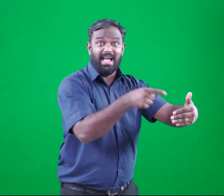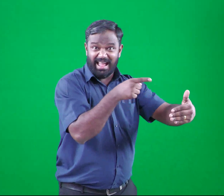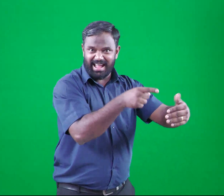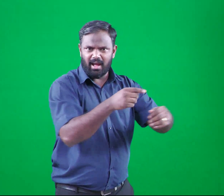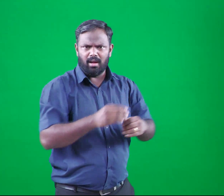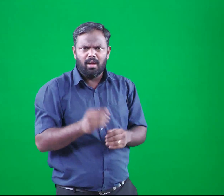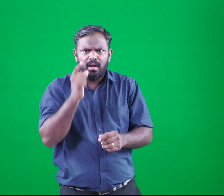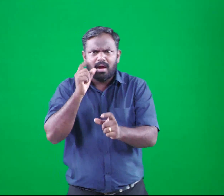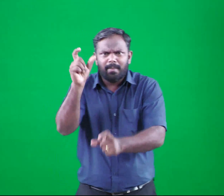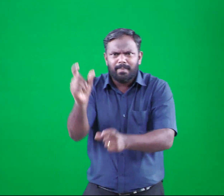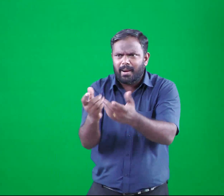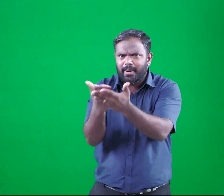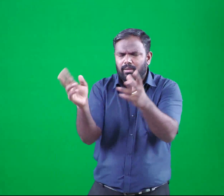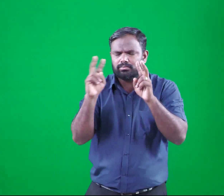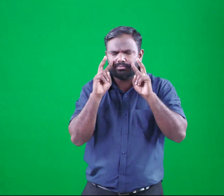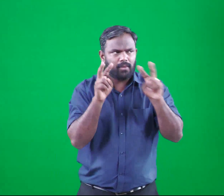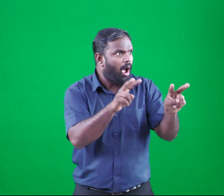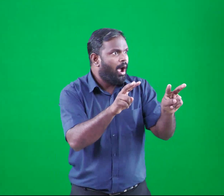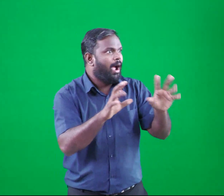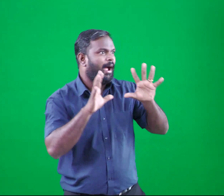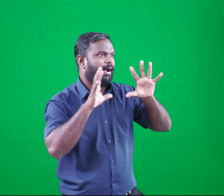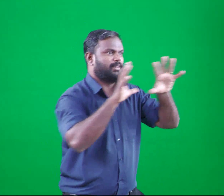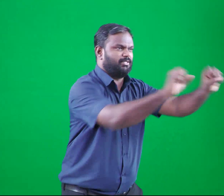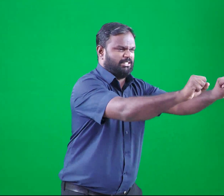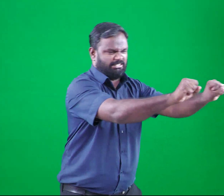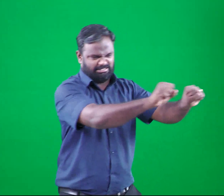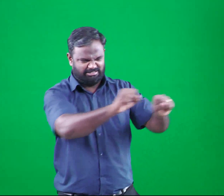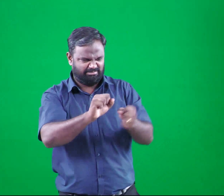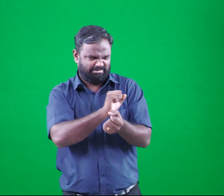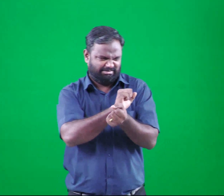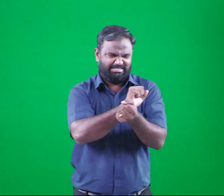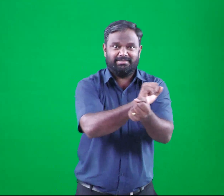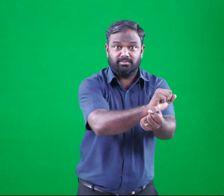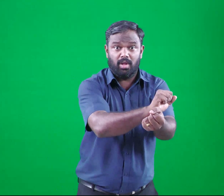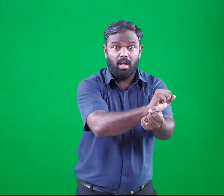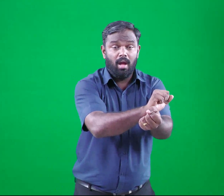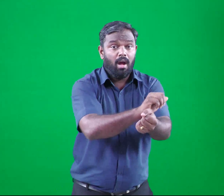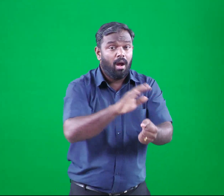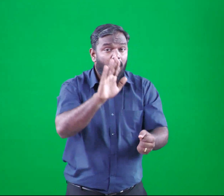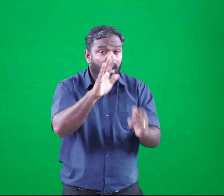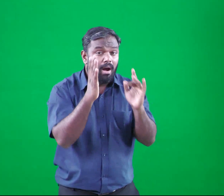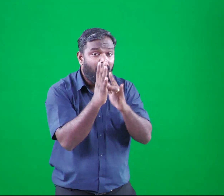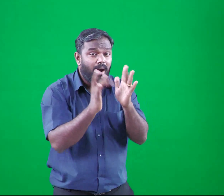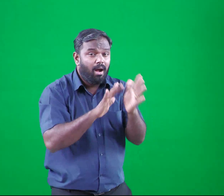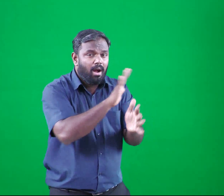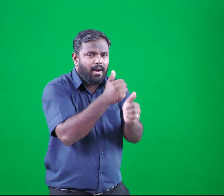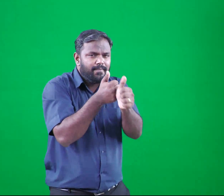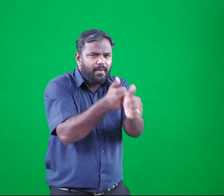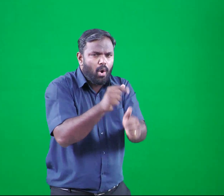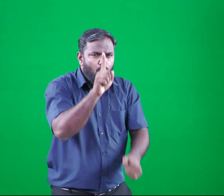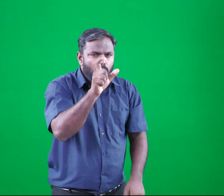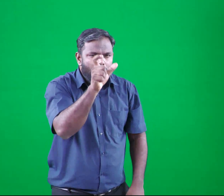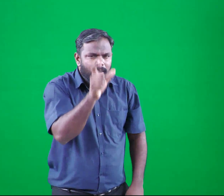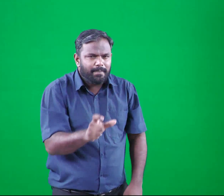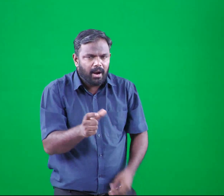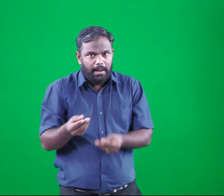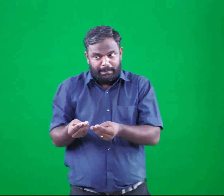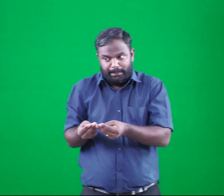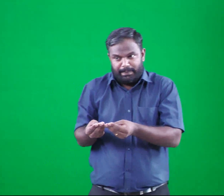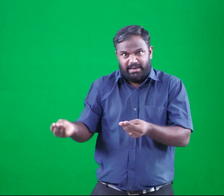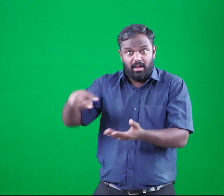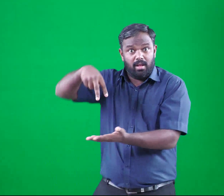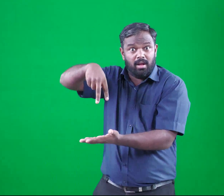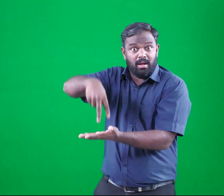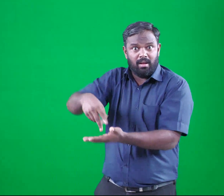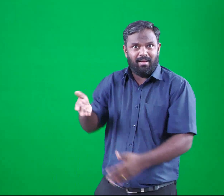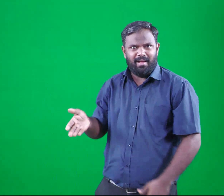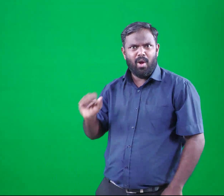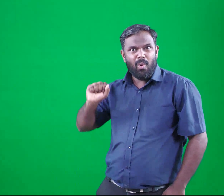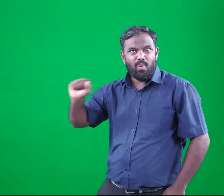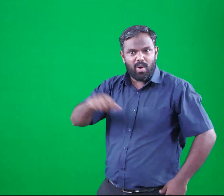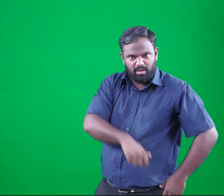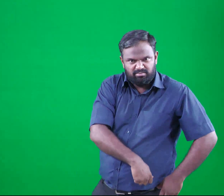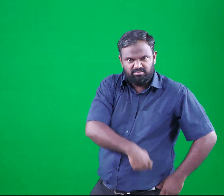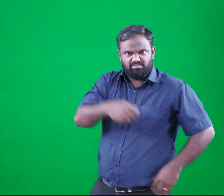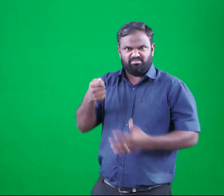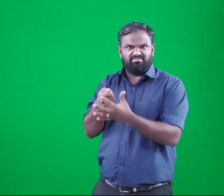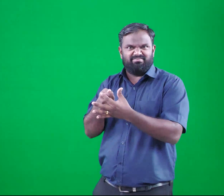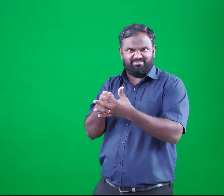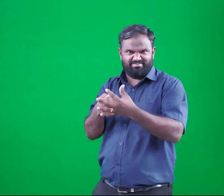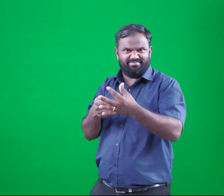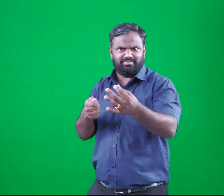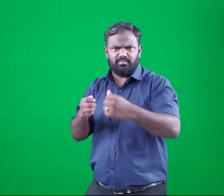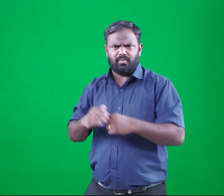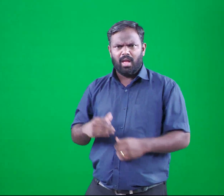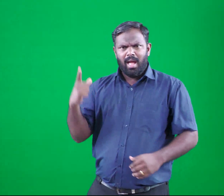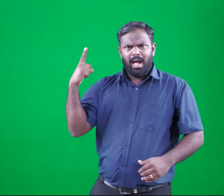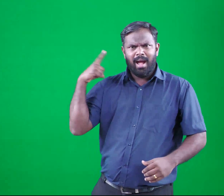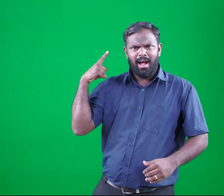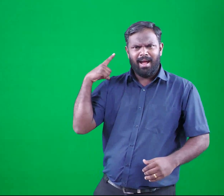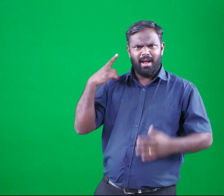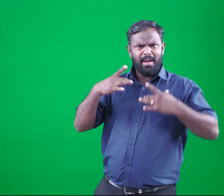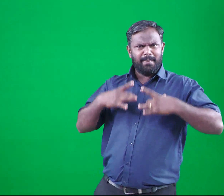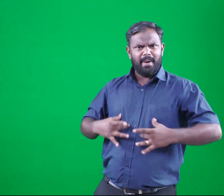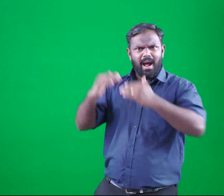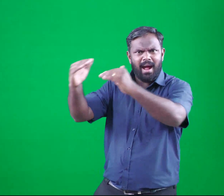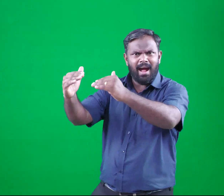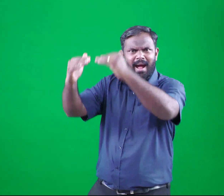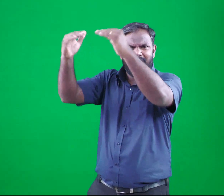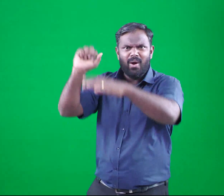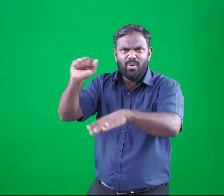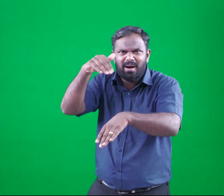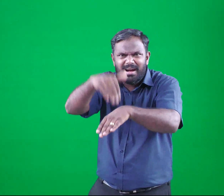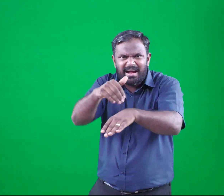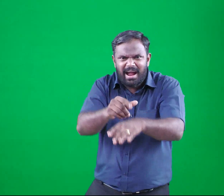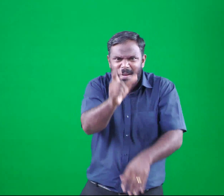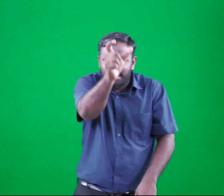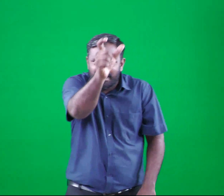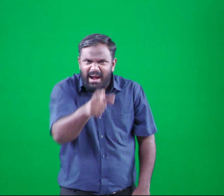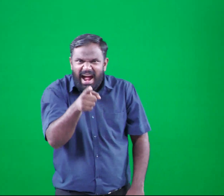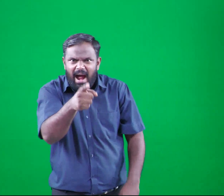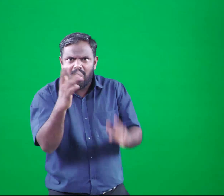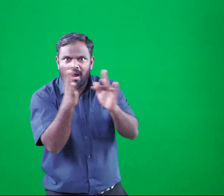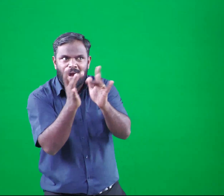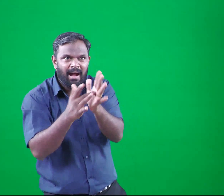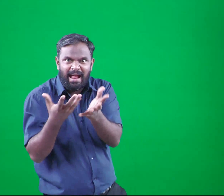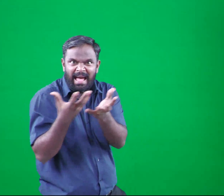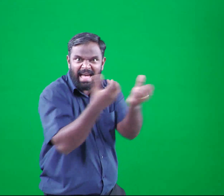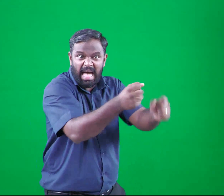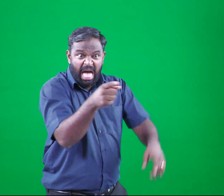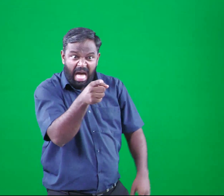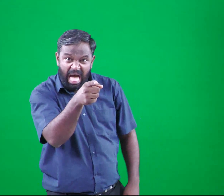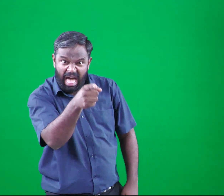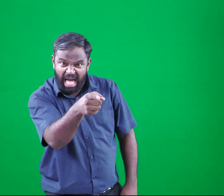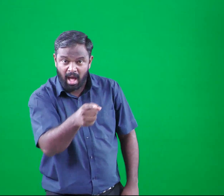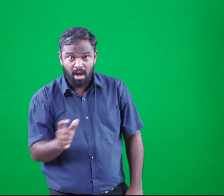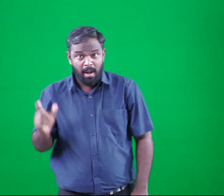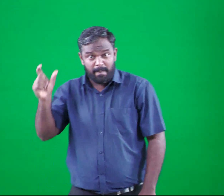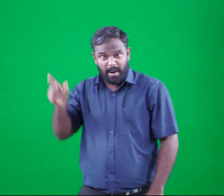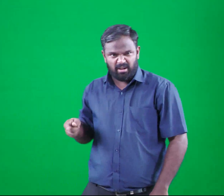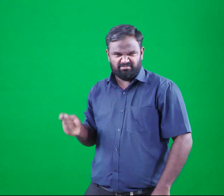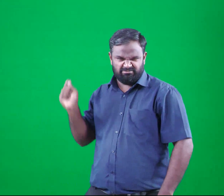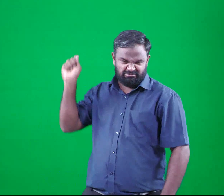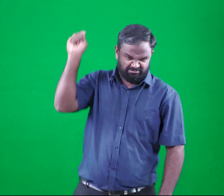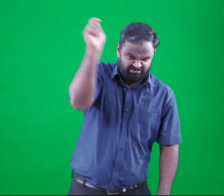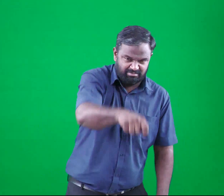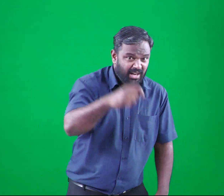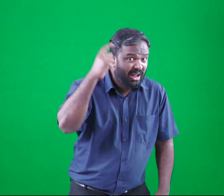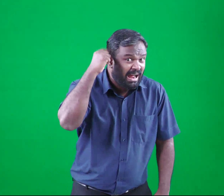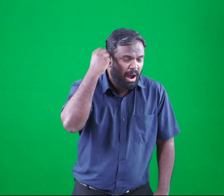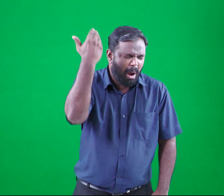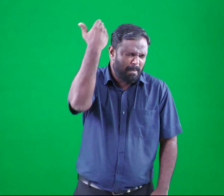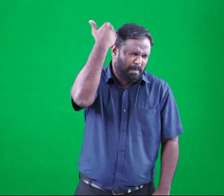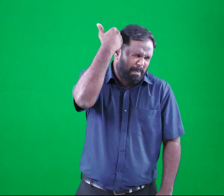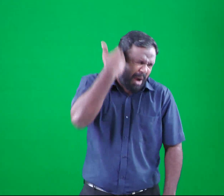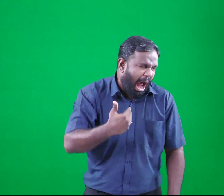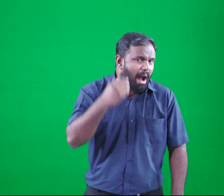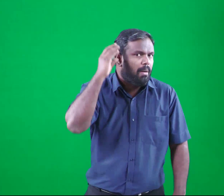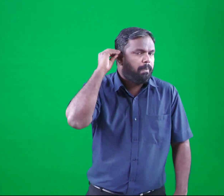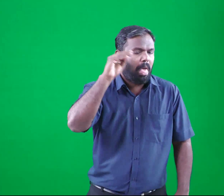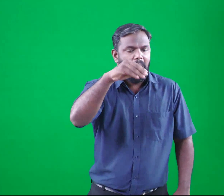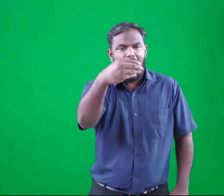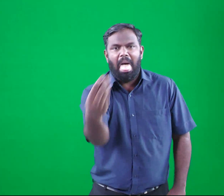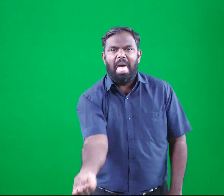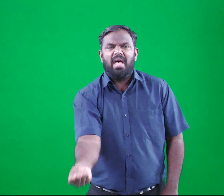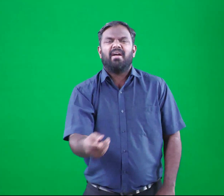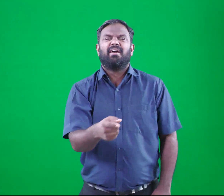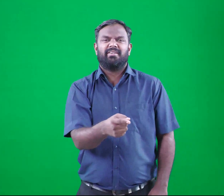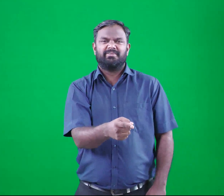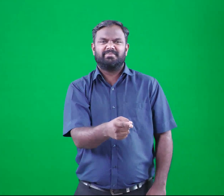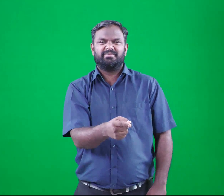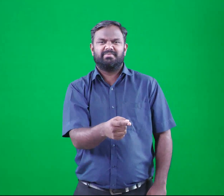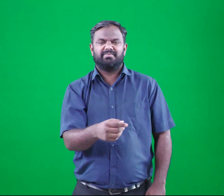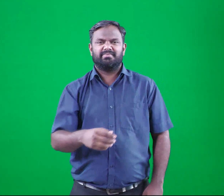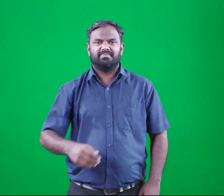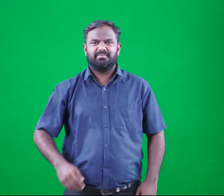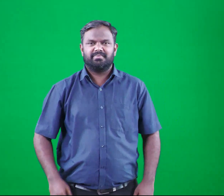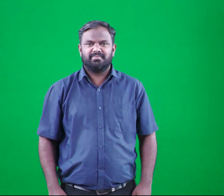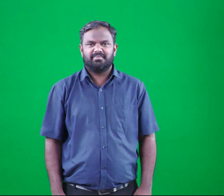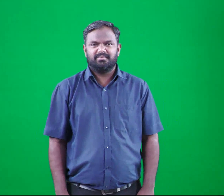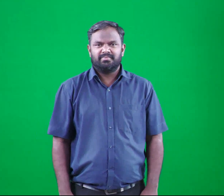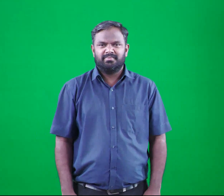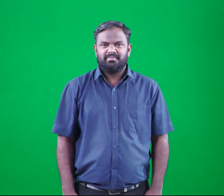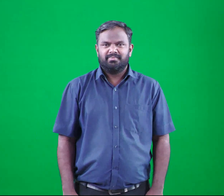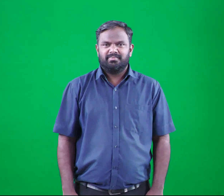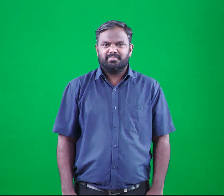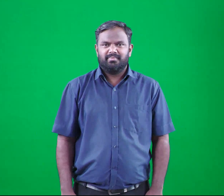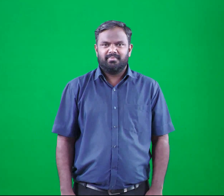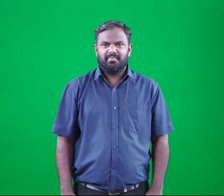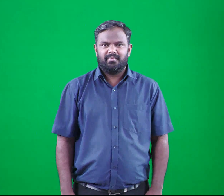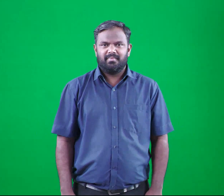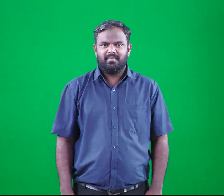And one of the bystanders drew his sword and struck the servant of the high priest, cutting off his ear.